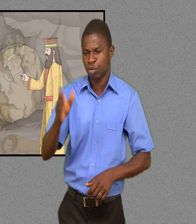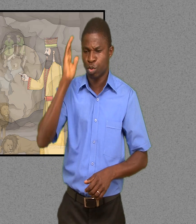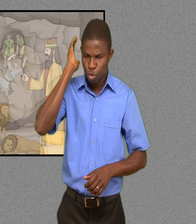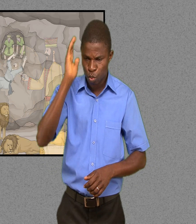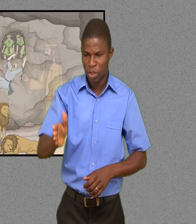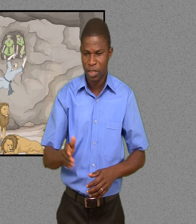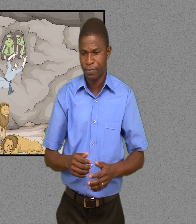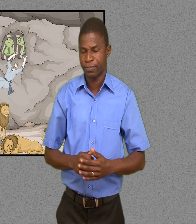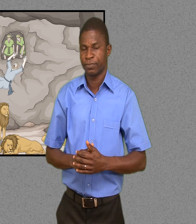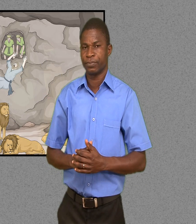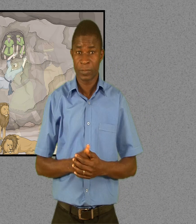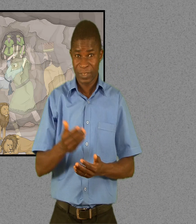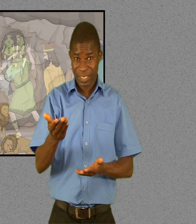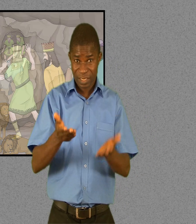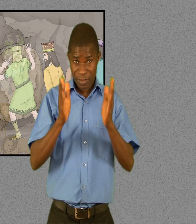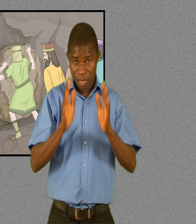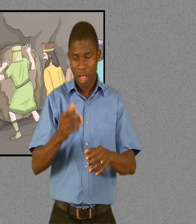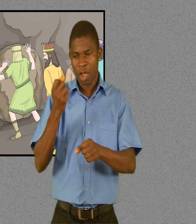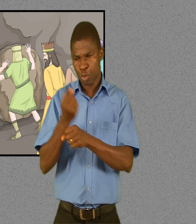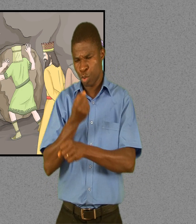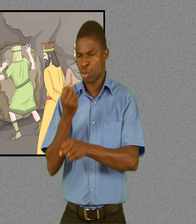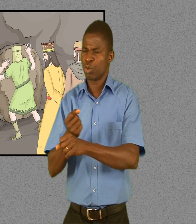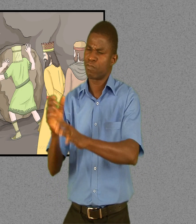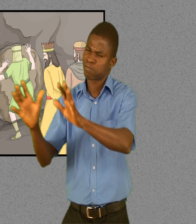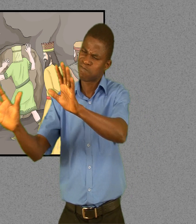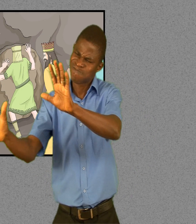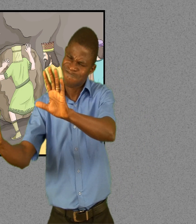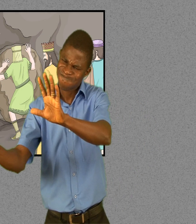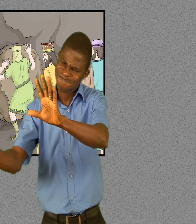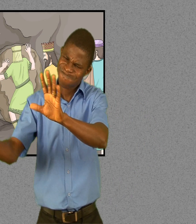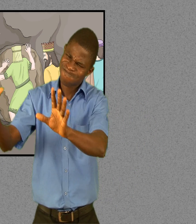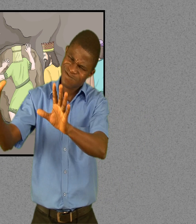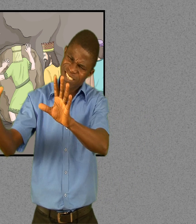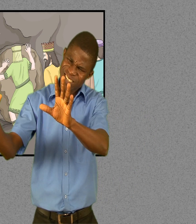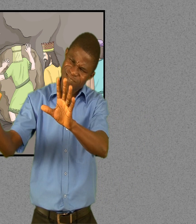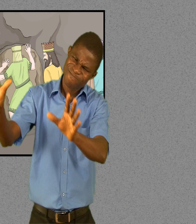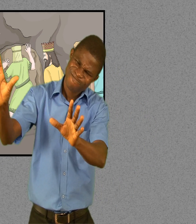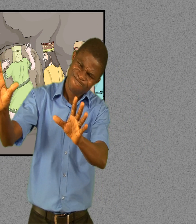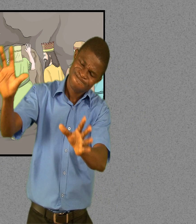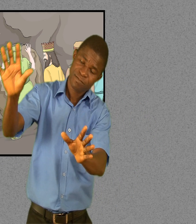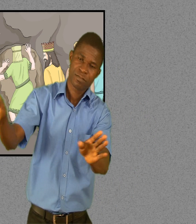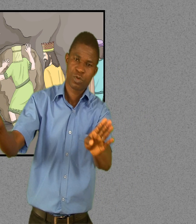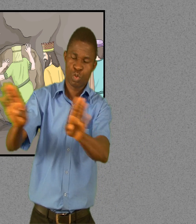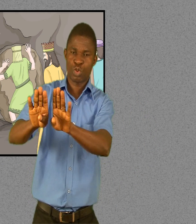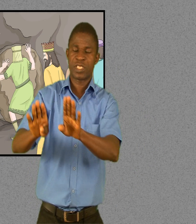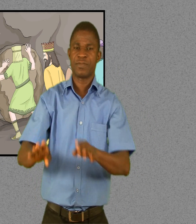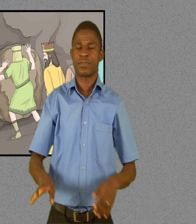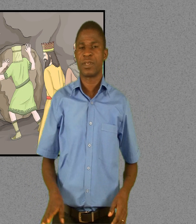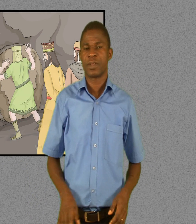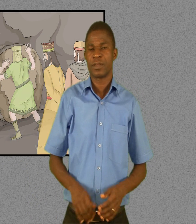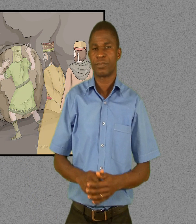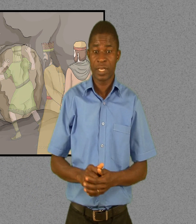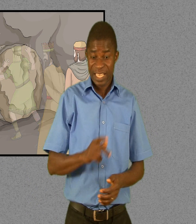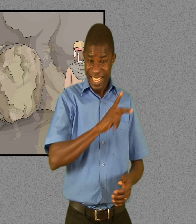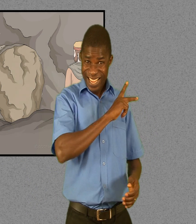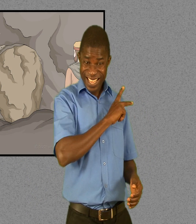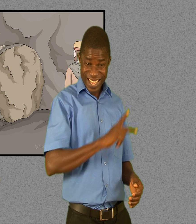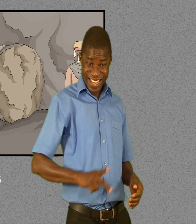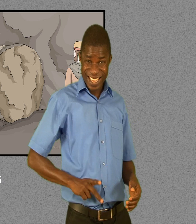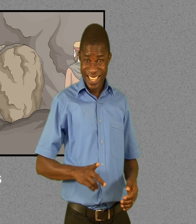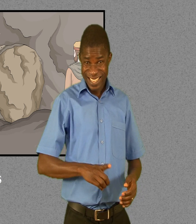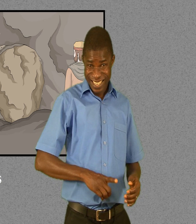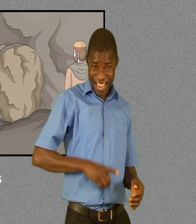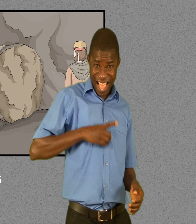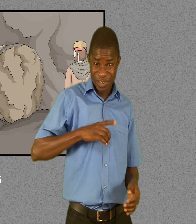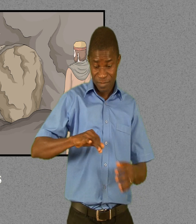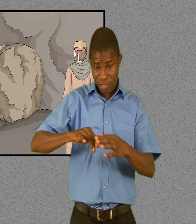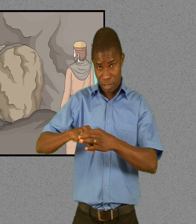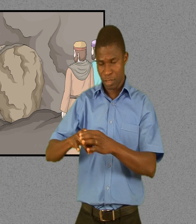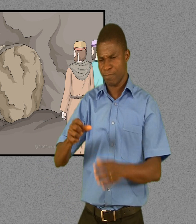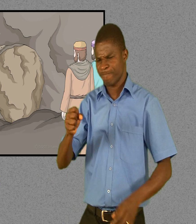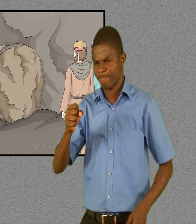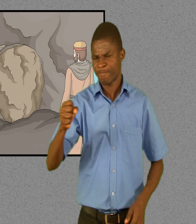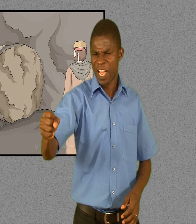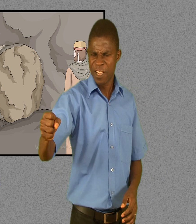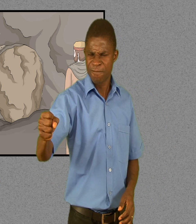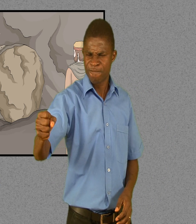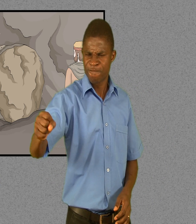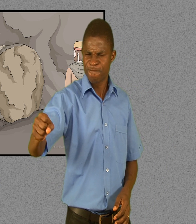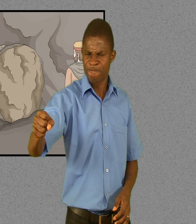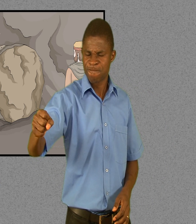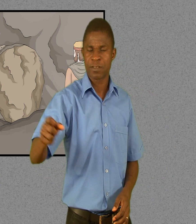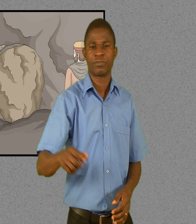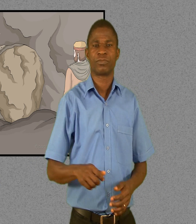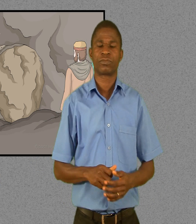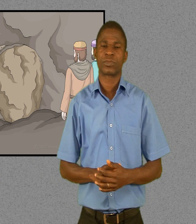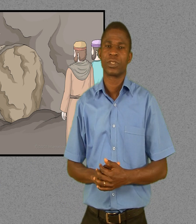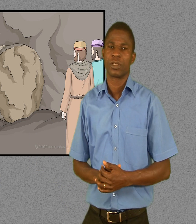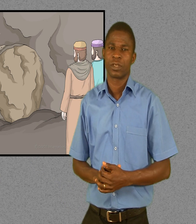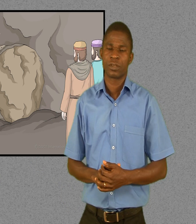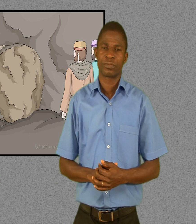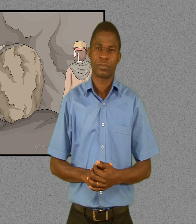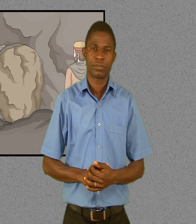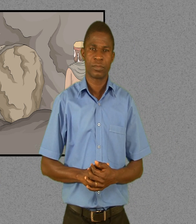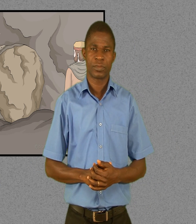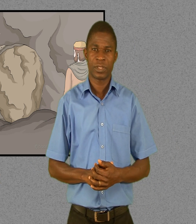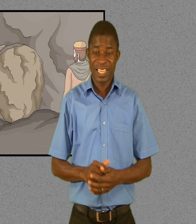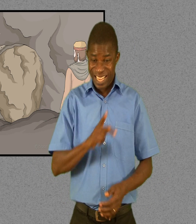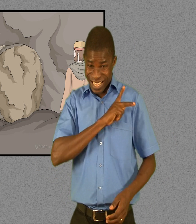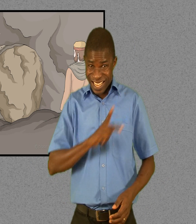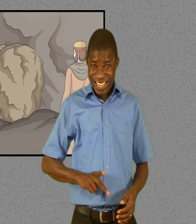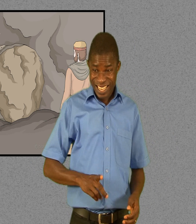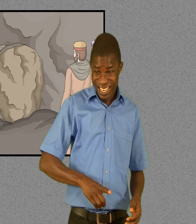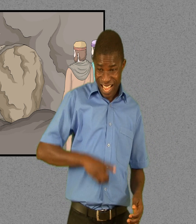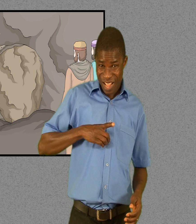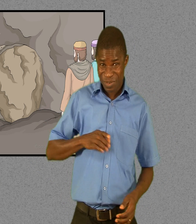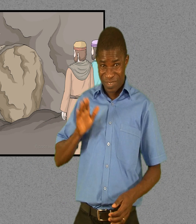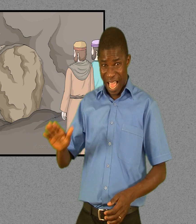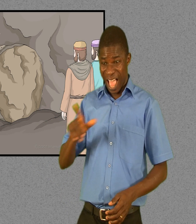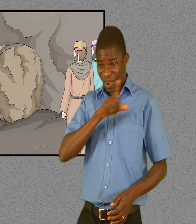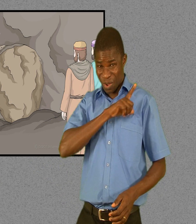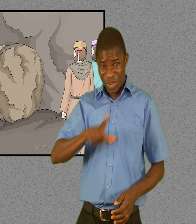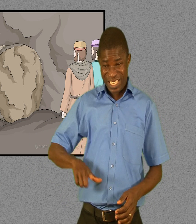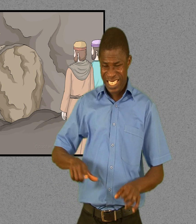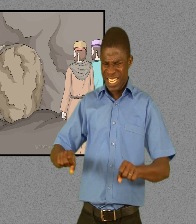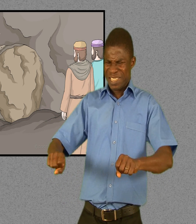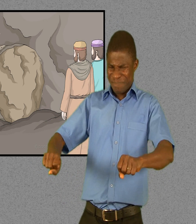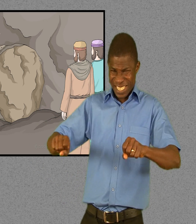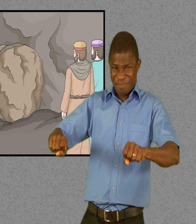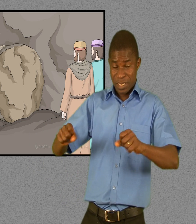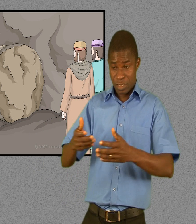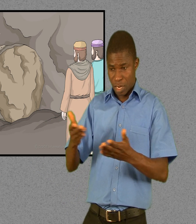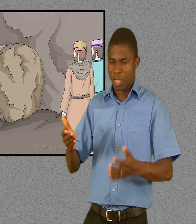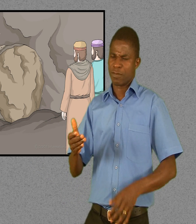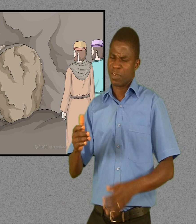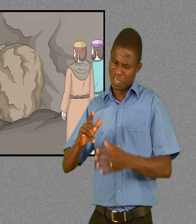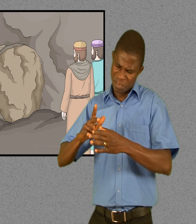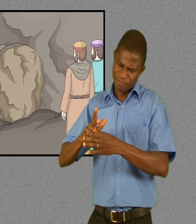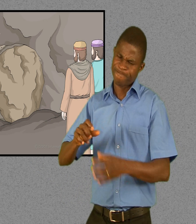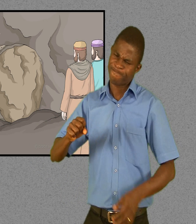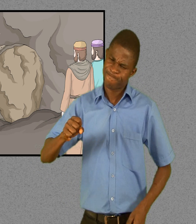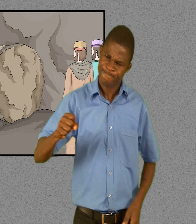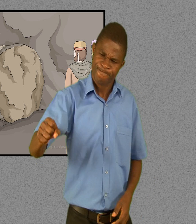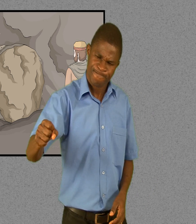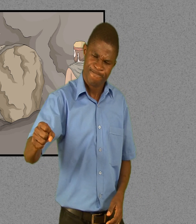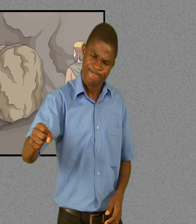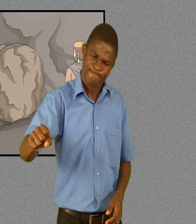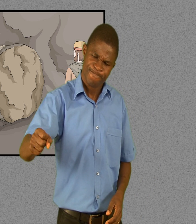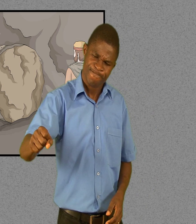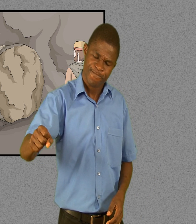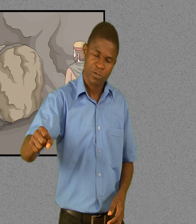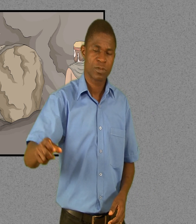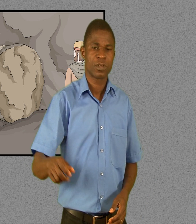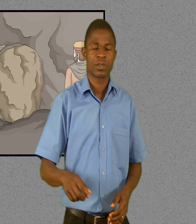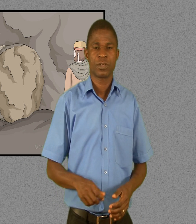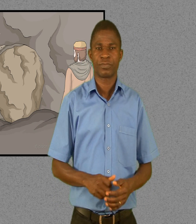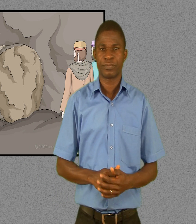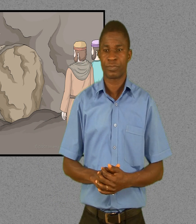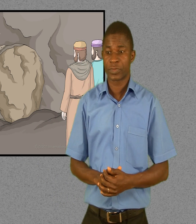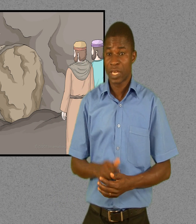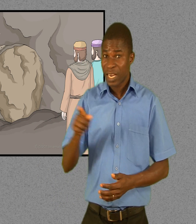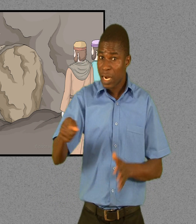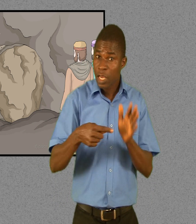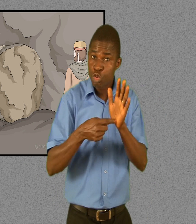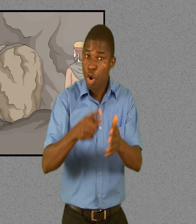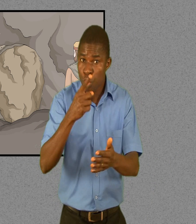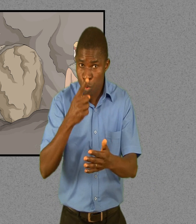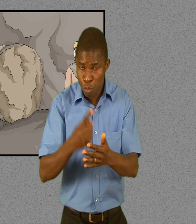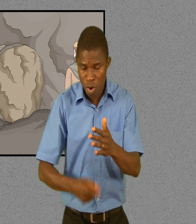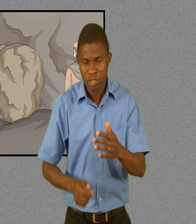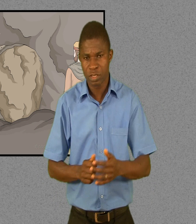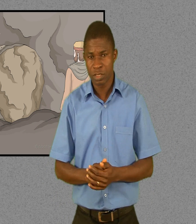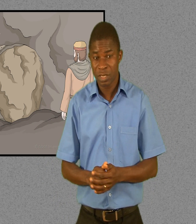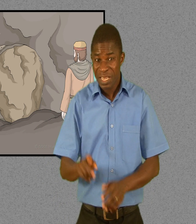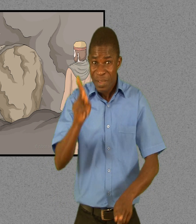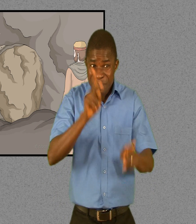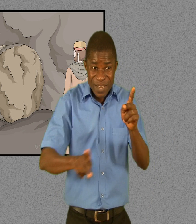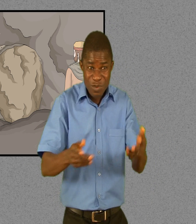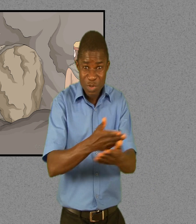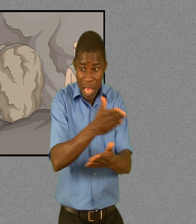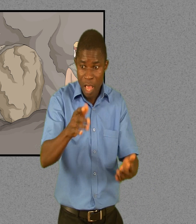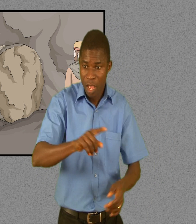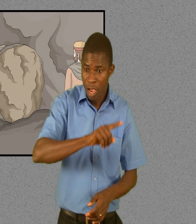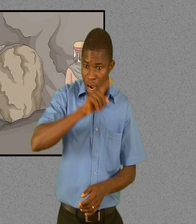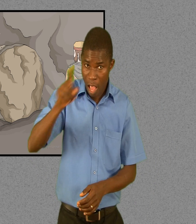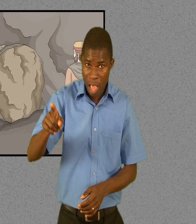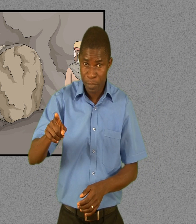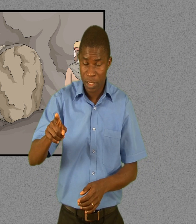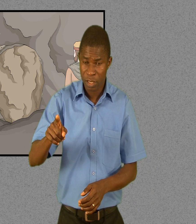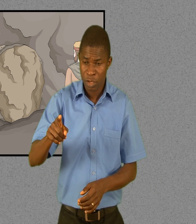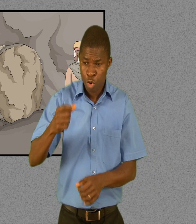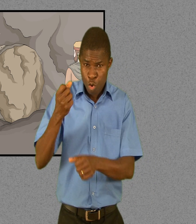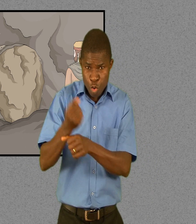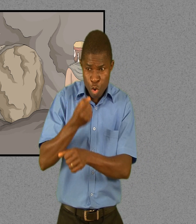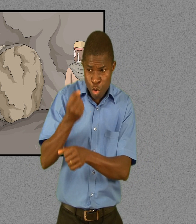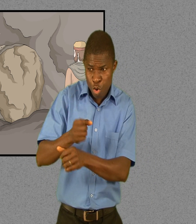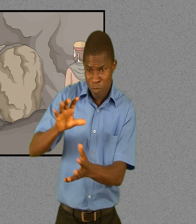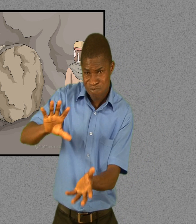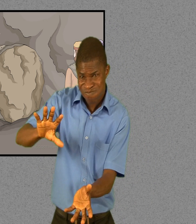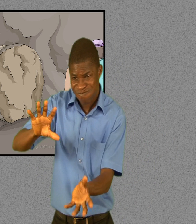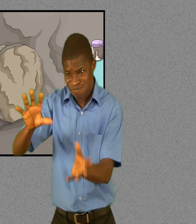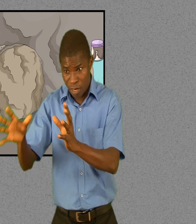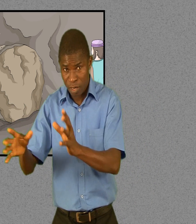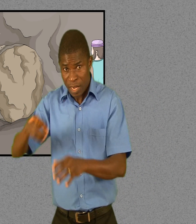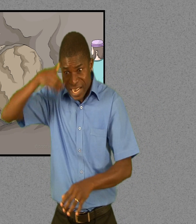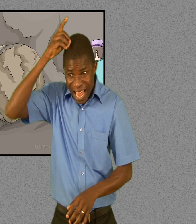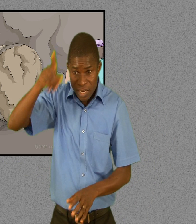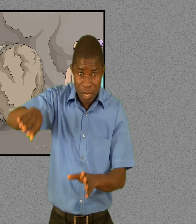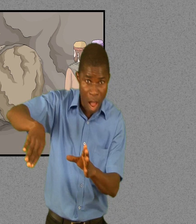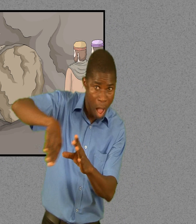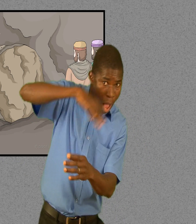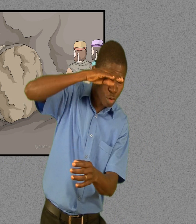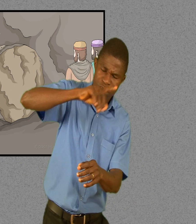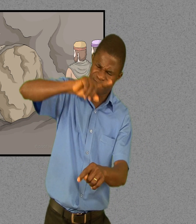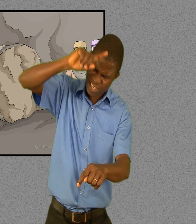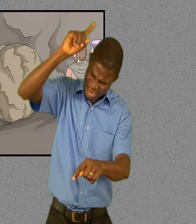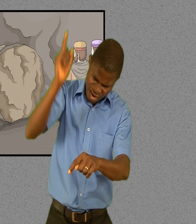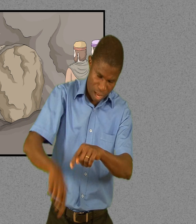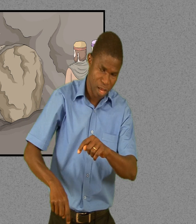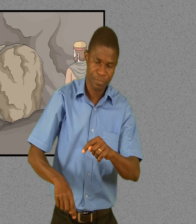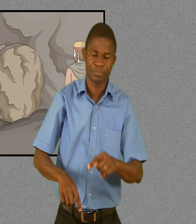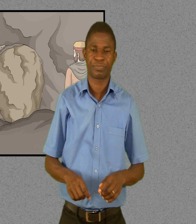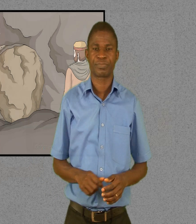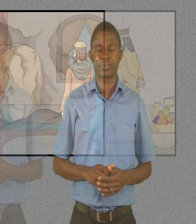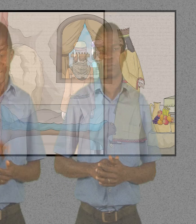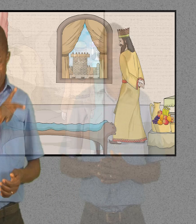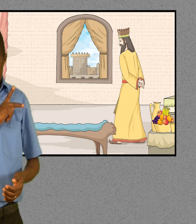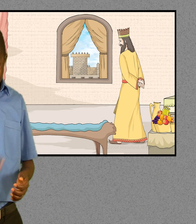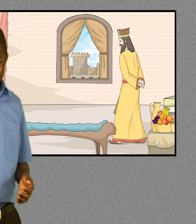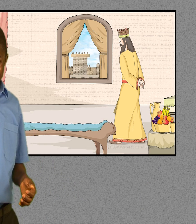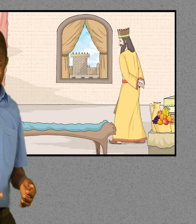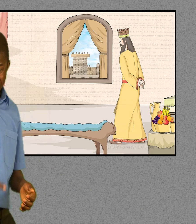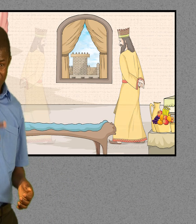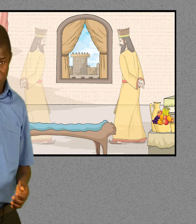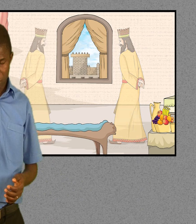A stone was brought and placed over the mouth of the den, and the king sealed it with his own signet ring and with the rings of his nobles, so that nothing concerning Daniel could be changed.